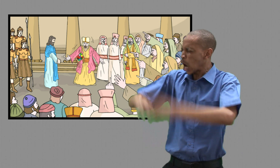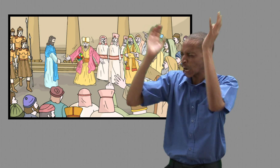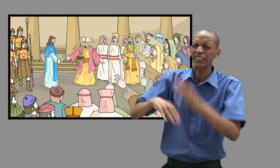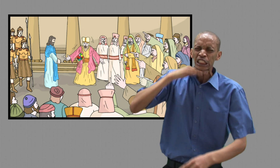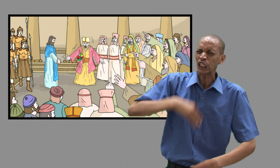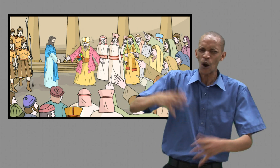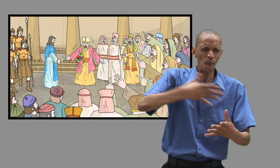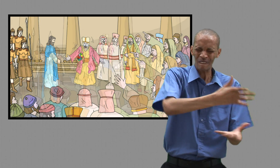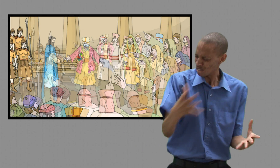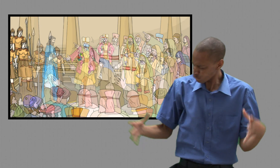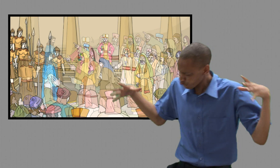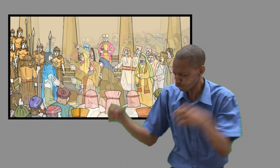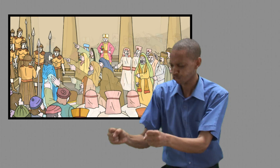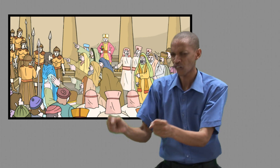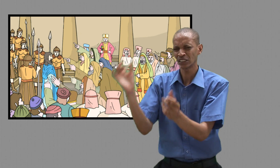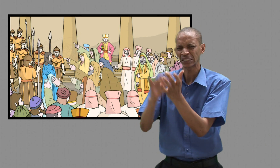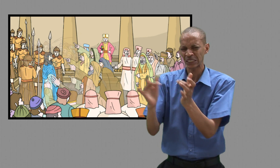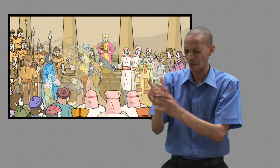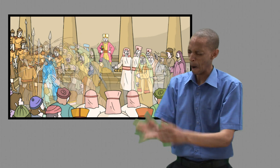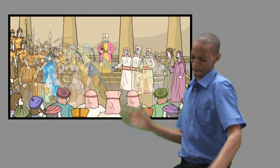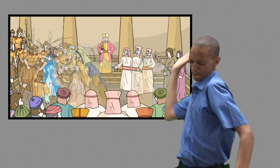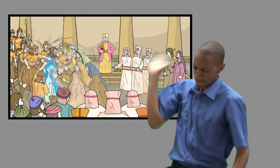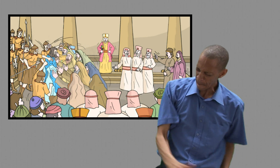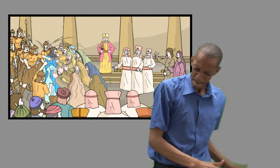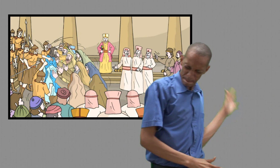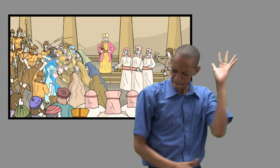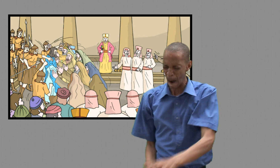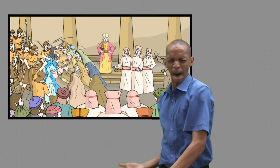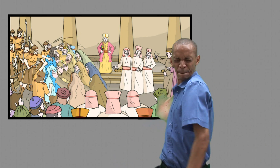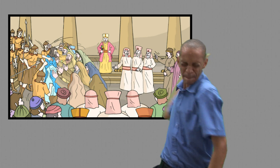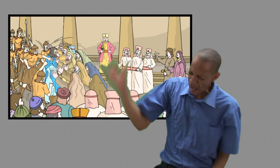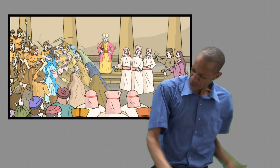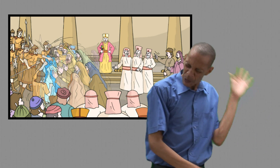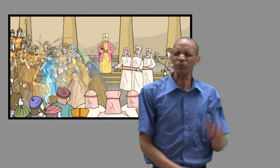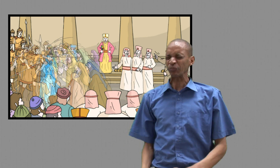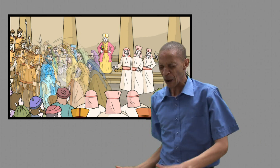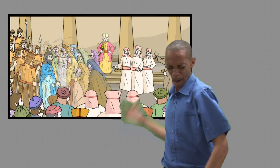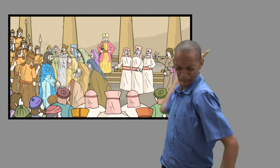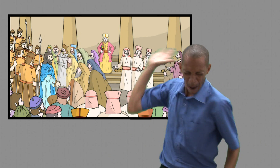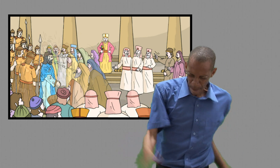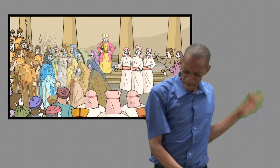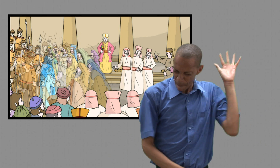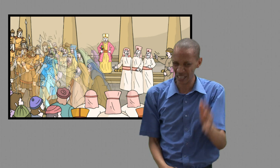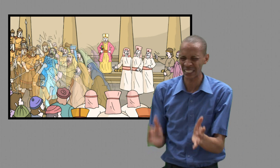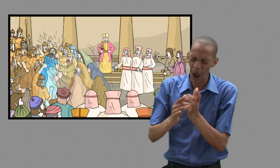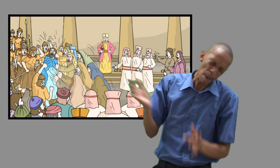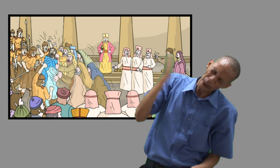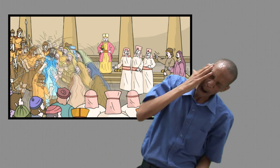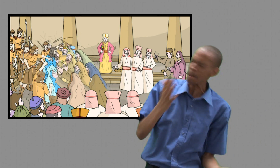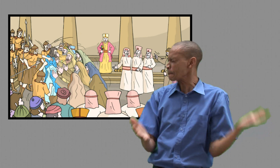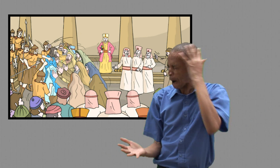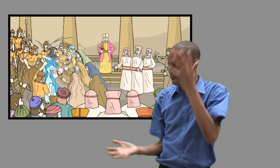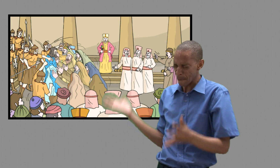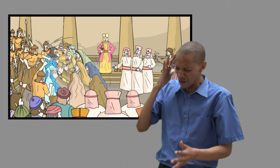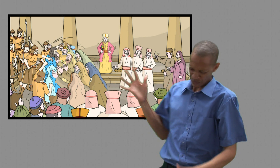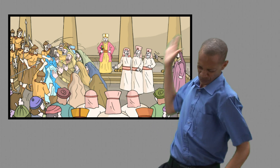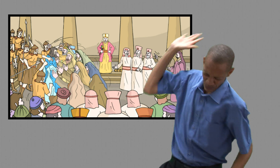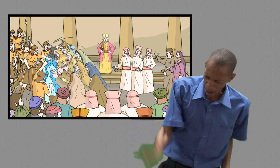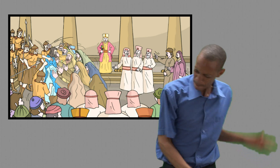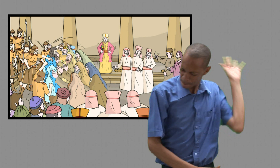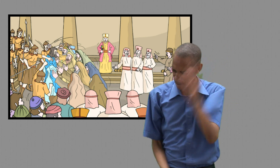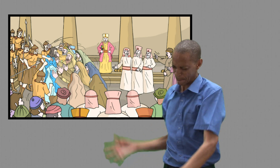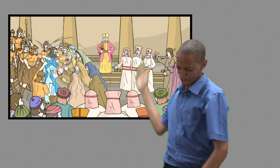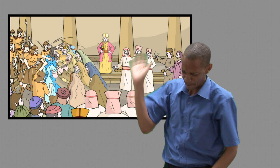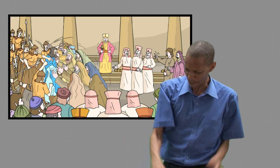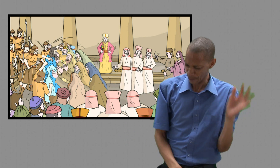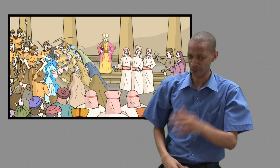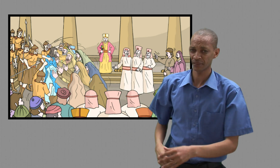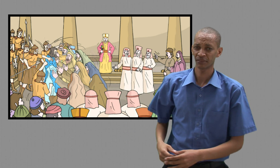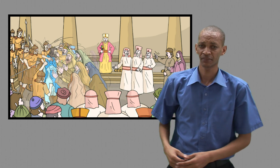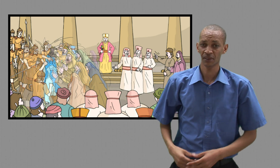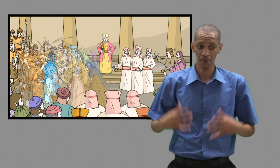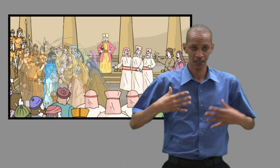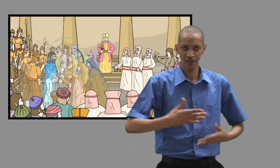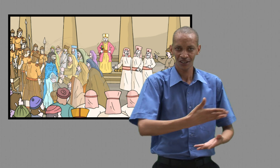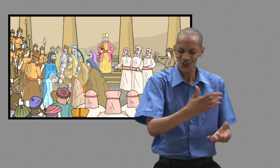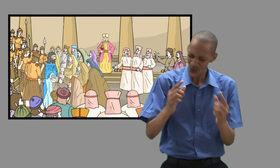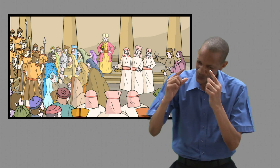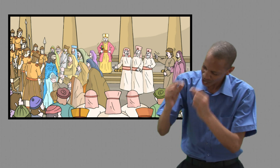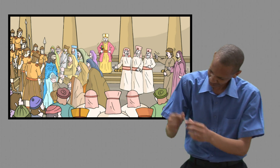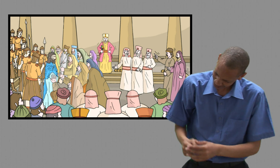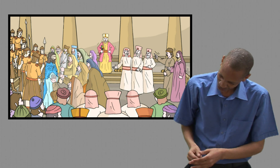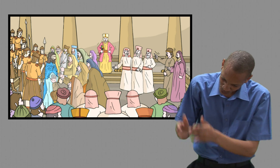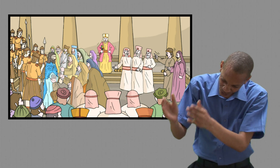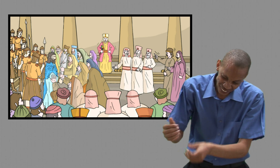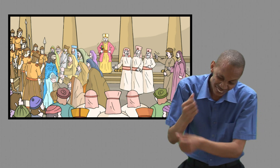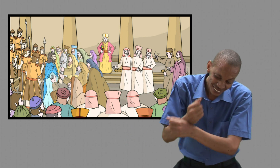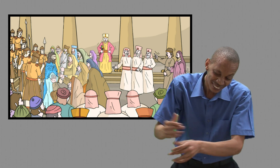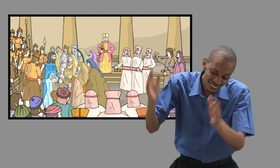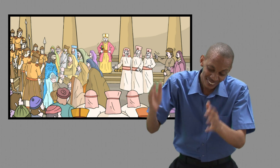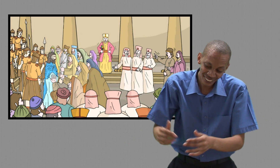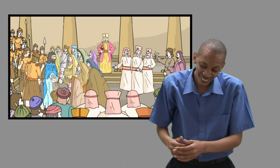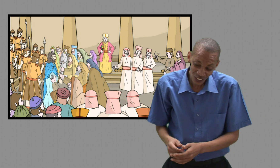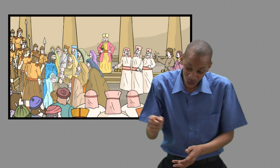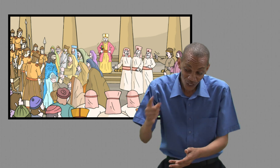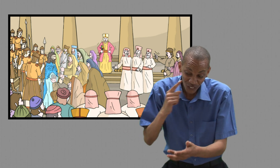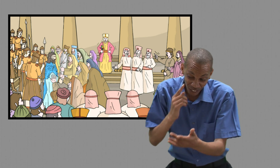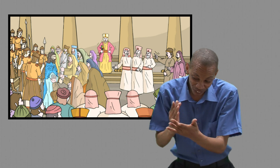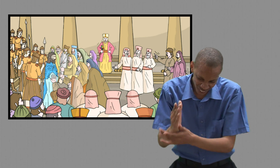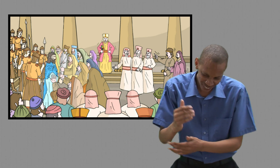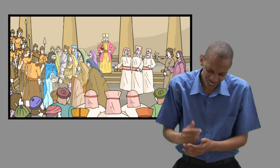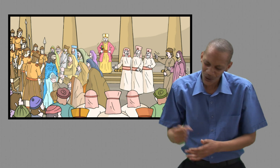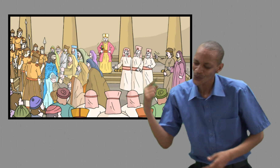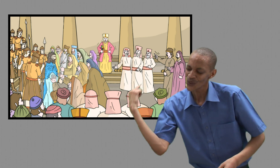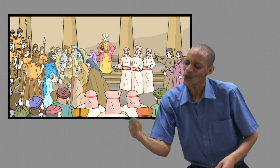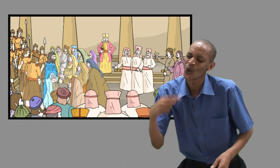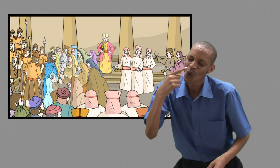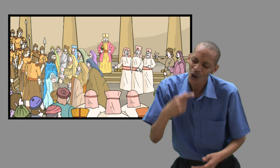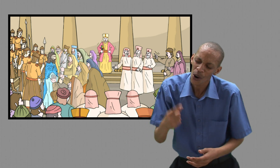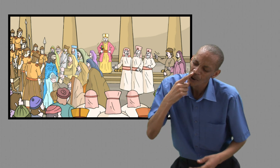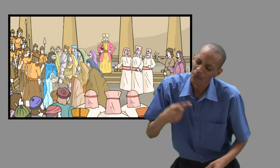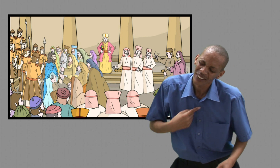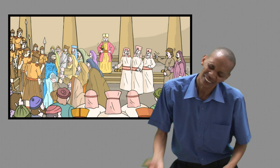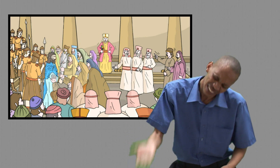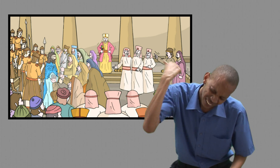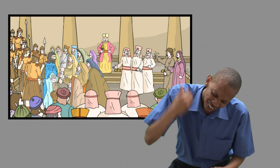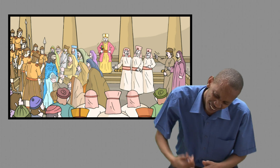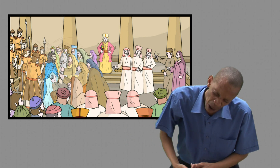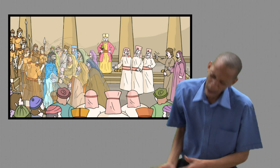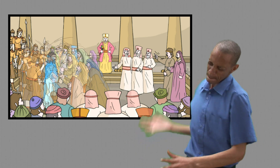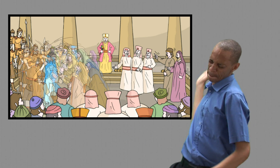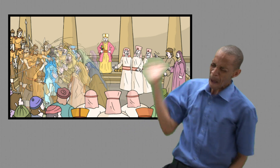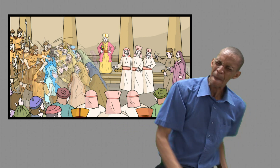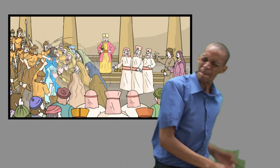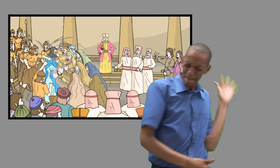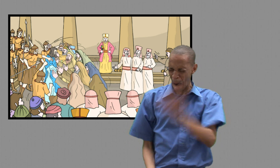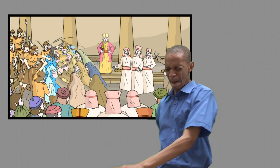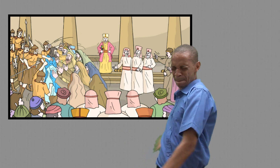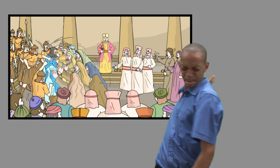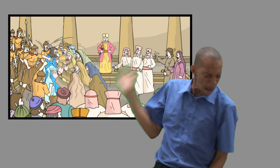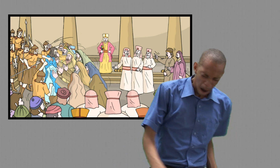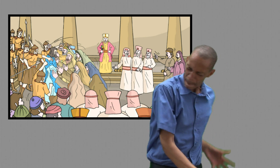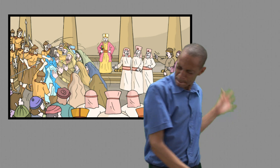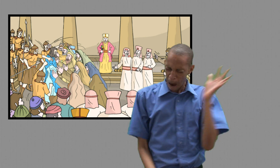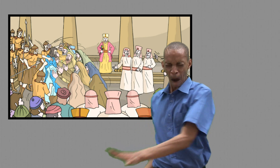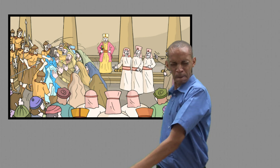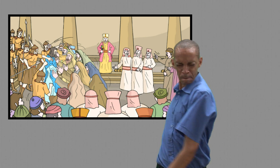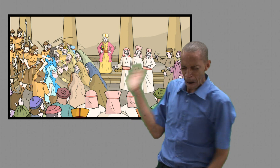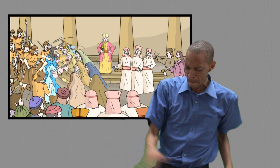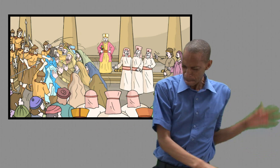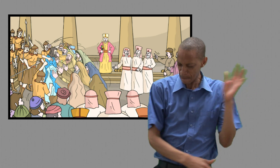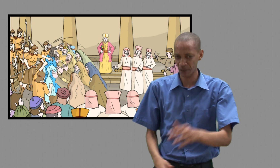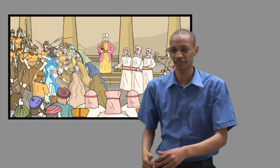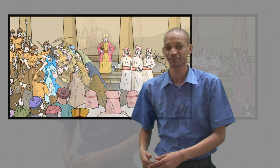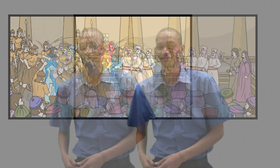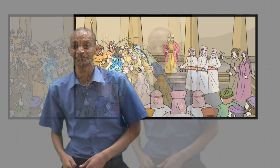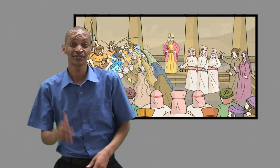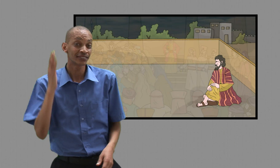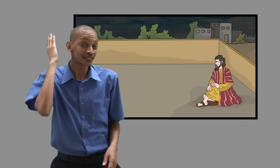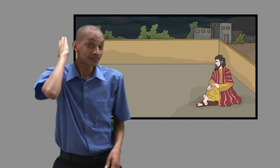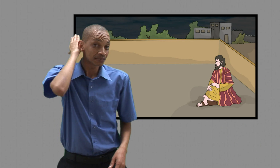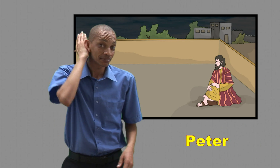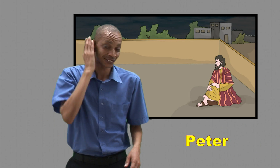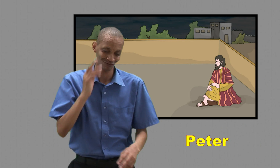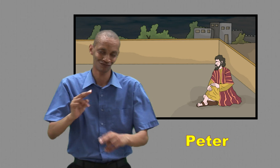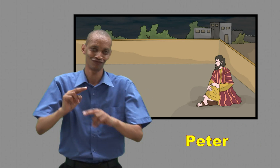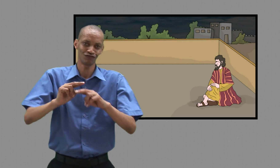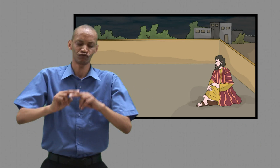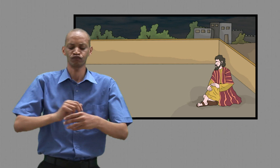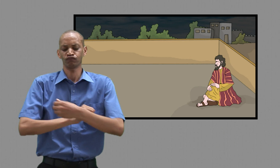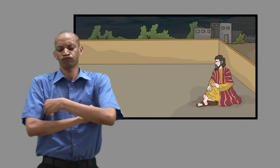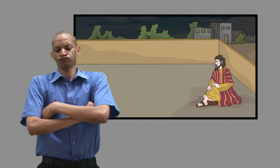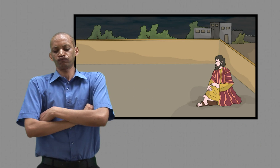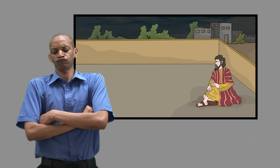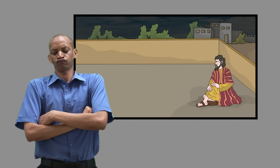Then they spit in His face and struck Him. Others slapped Him and said, “Prophesy to us, Christ! Who hit You?”